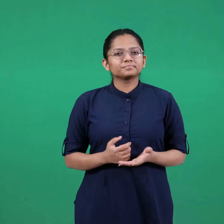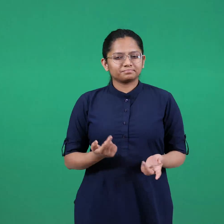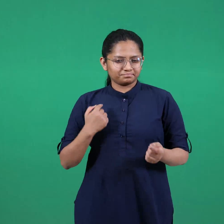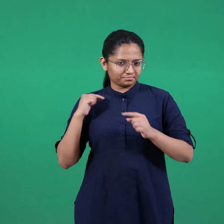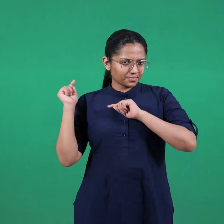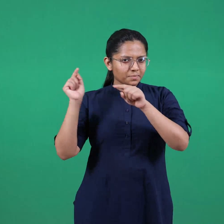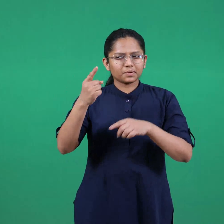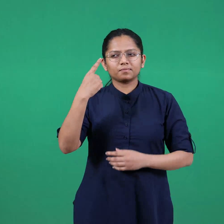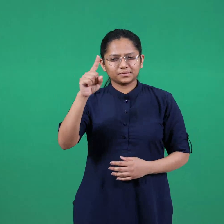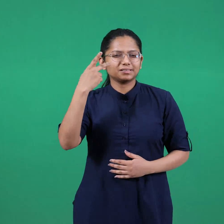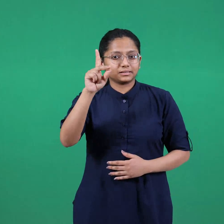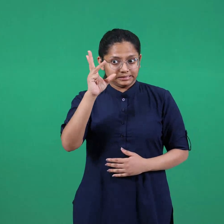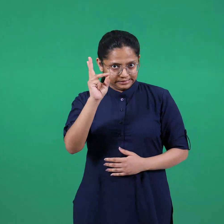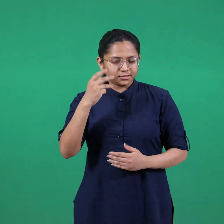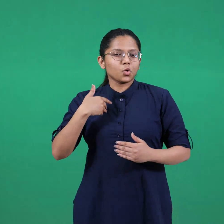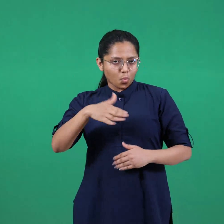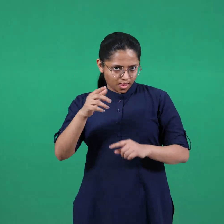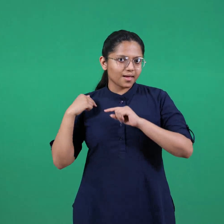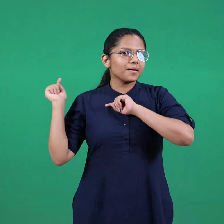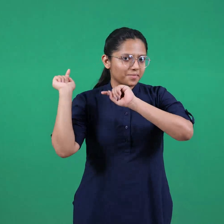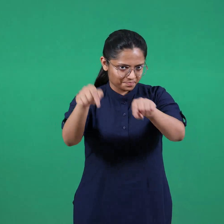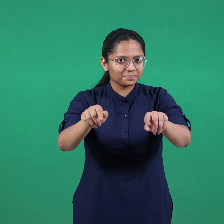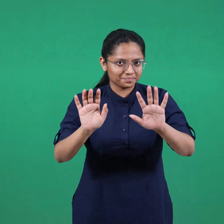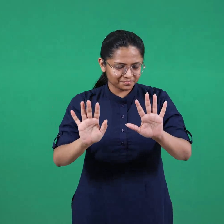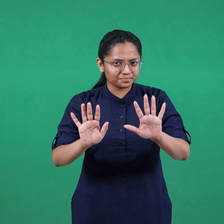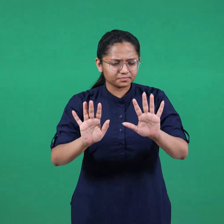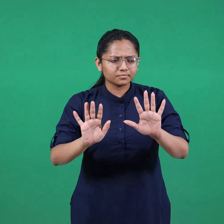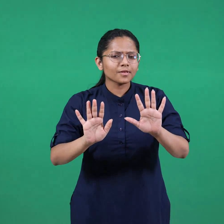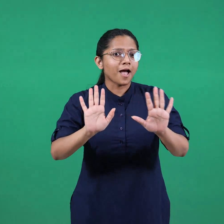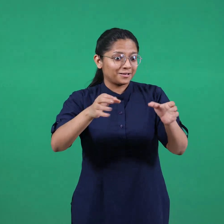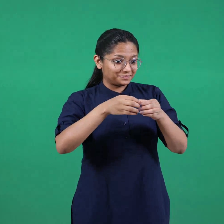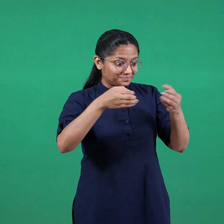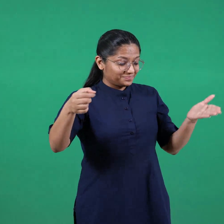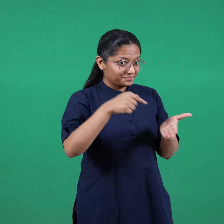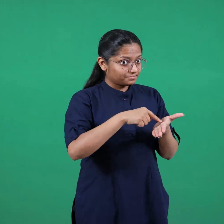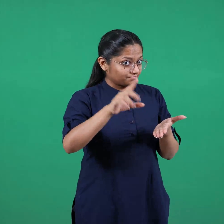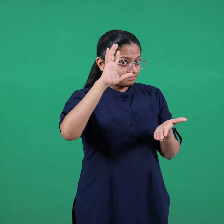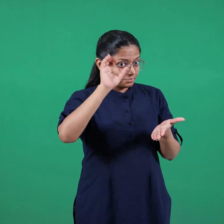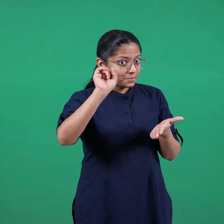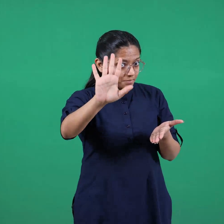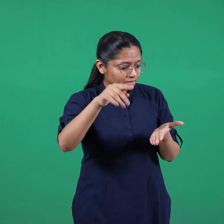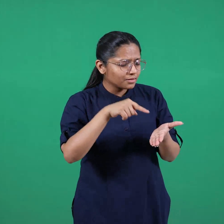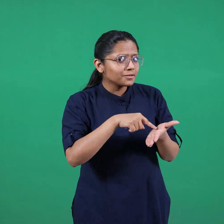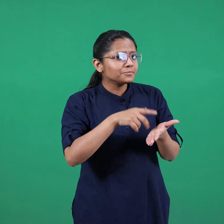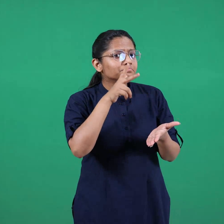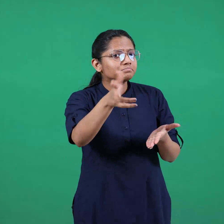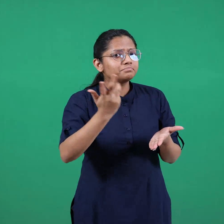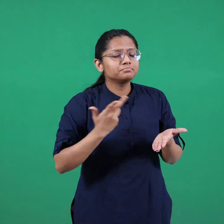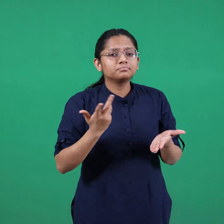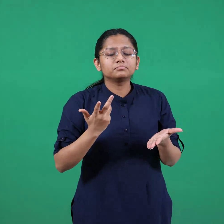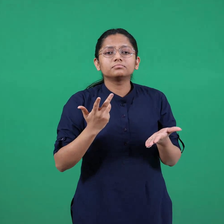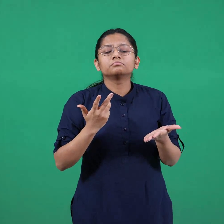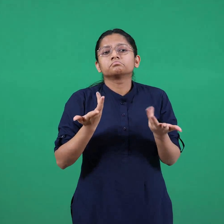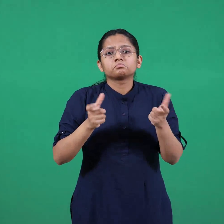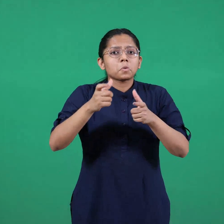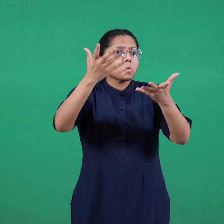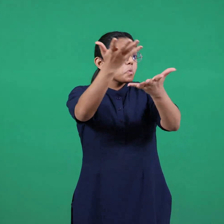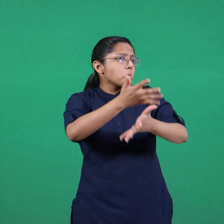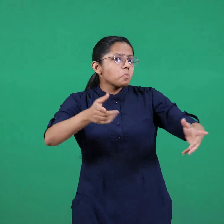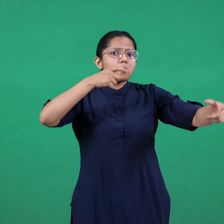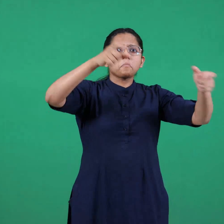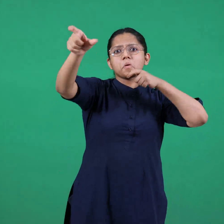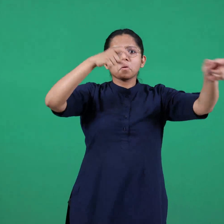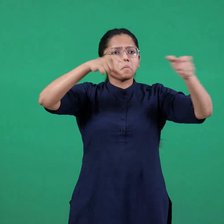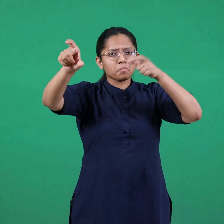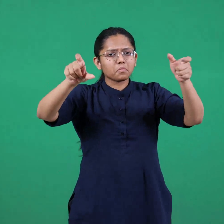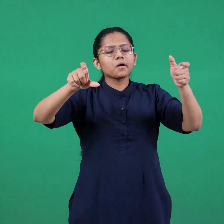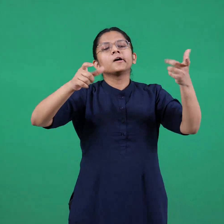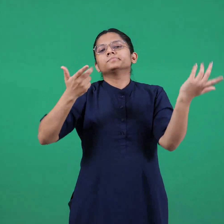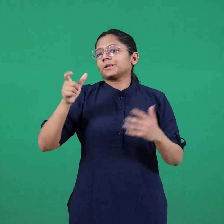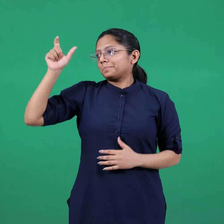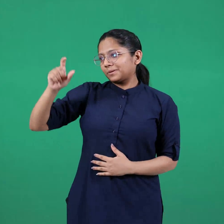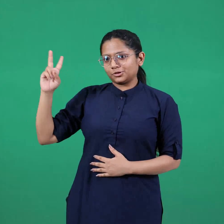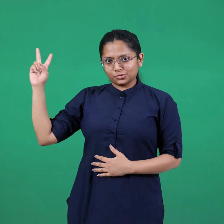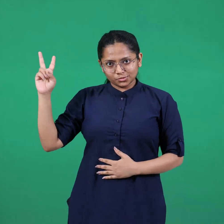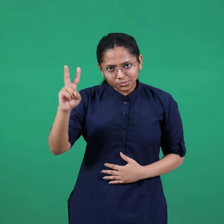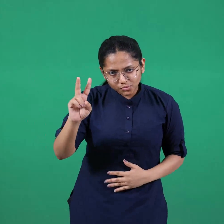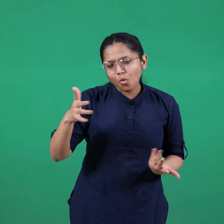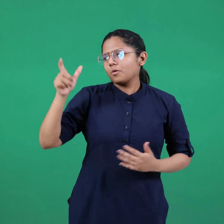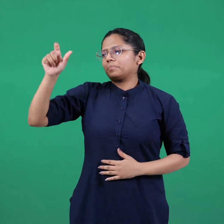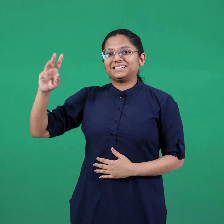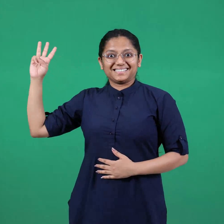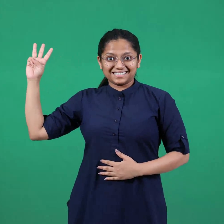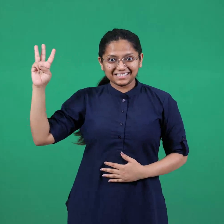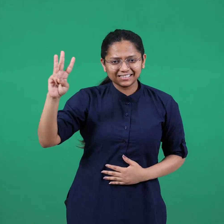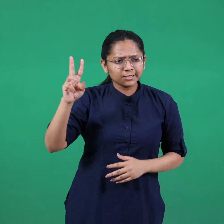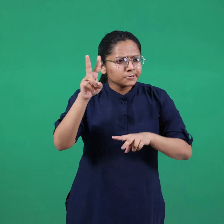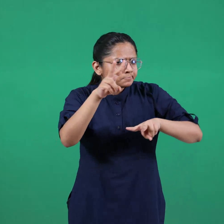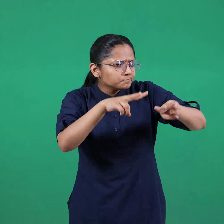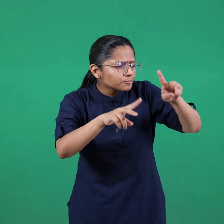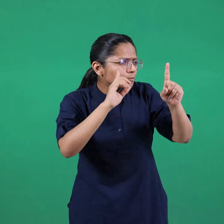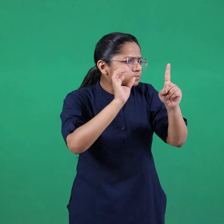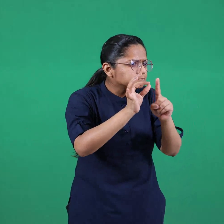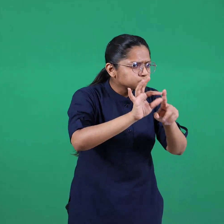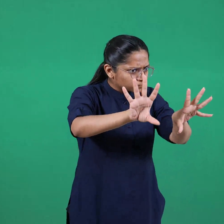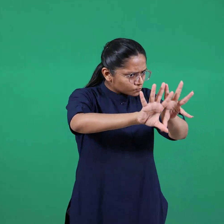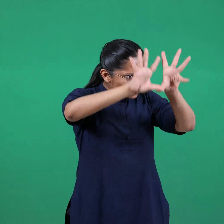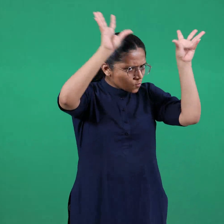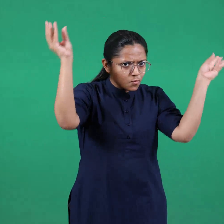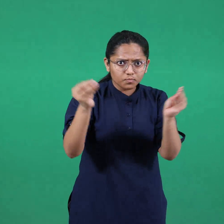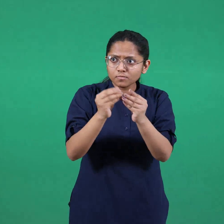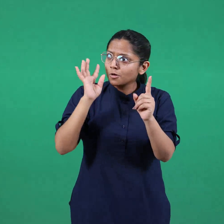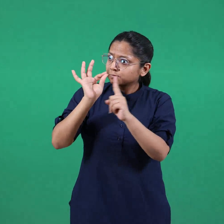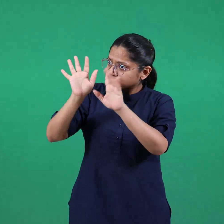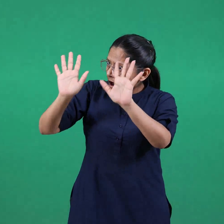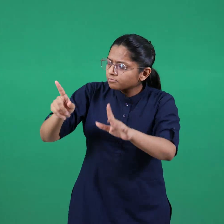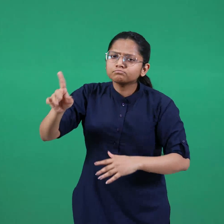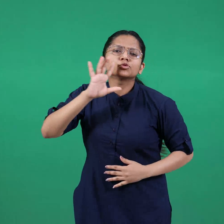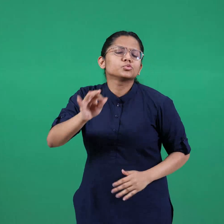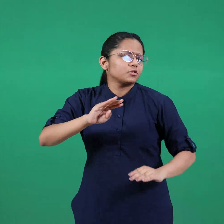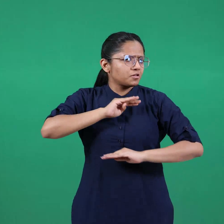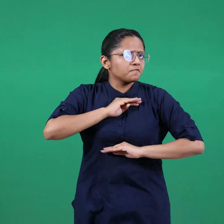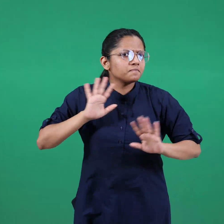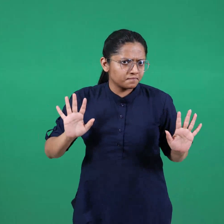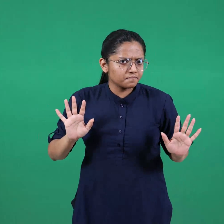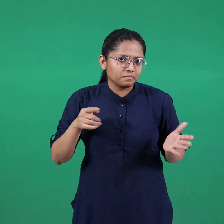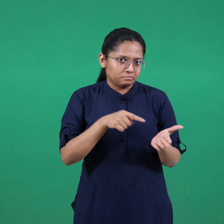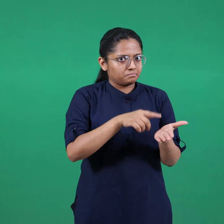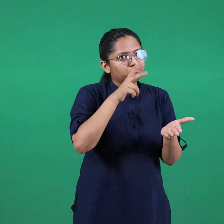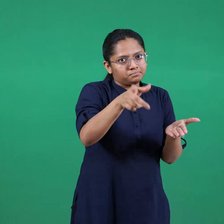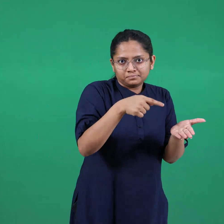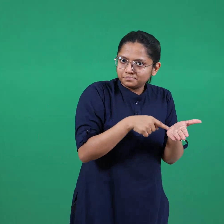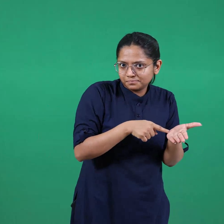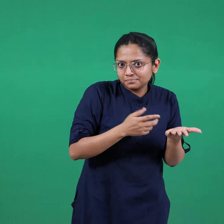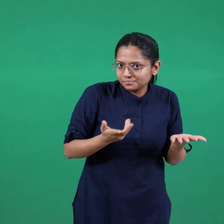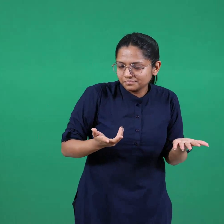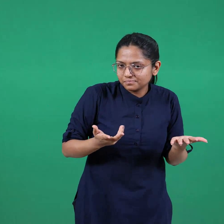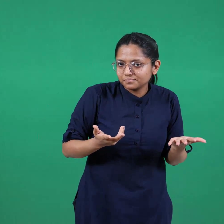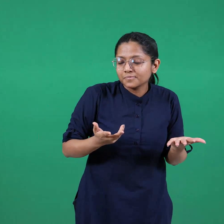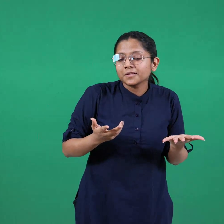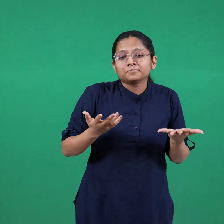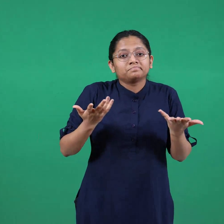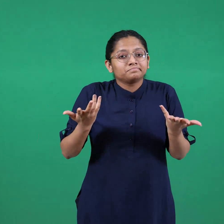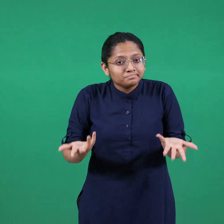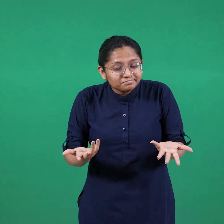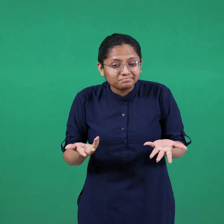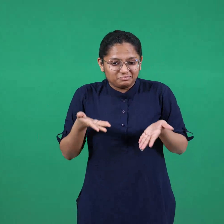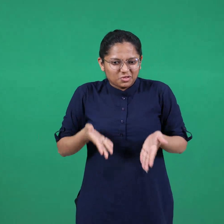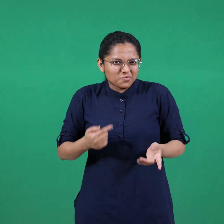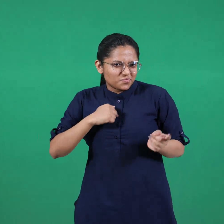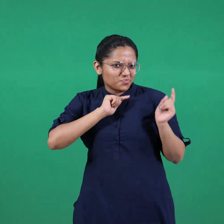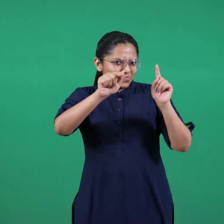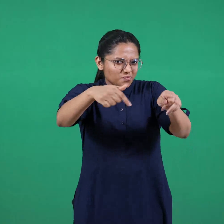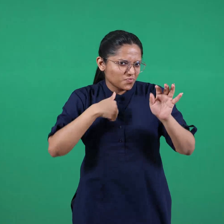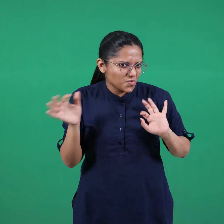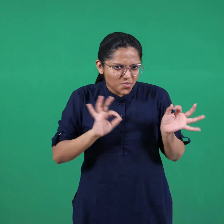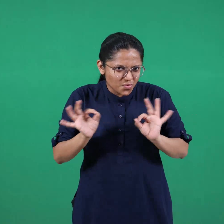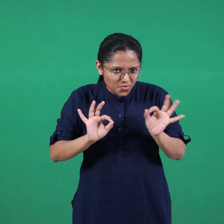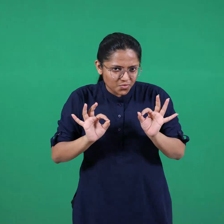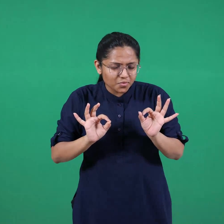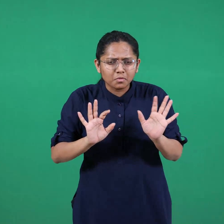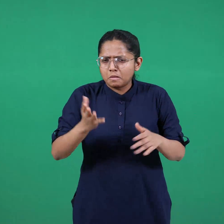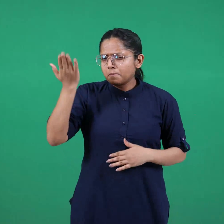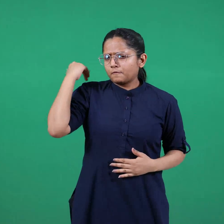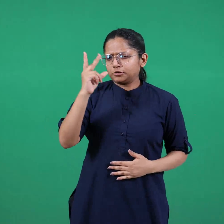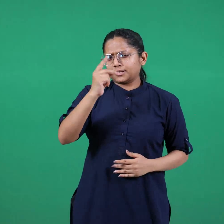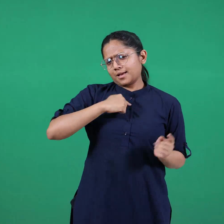This is the third time I am coming to you. " Every matter must be established by the testimony of two or three witnesses."